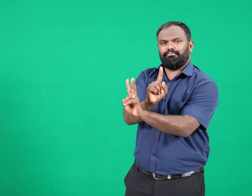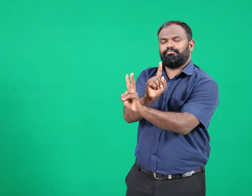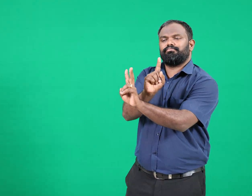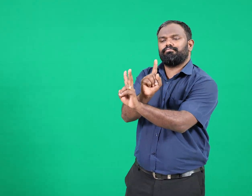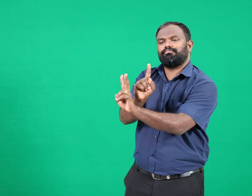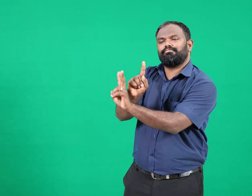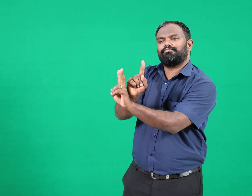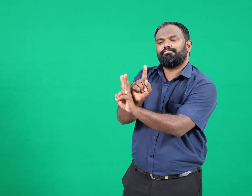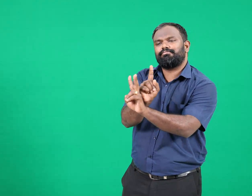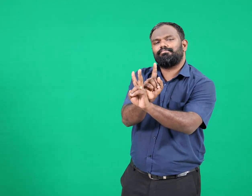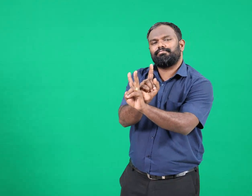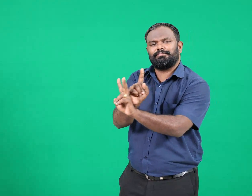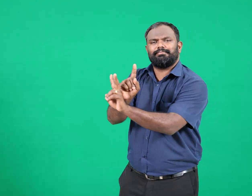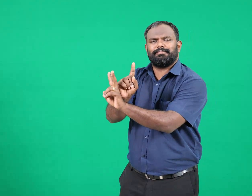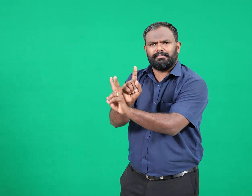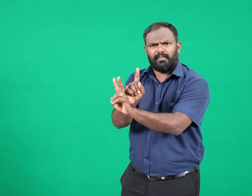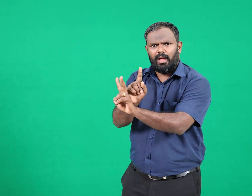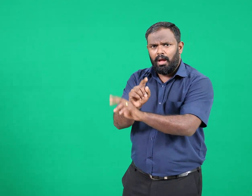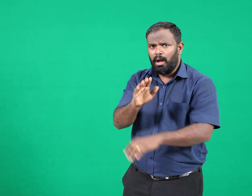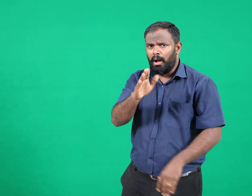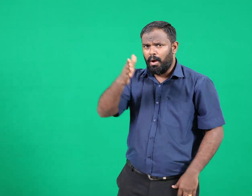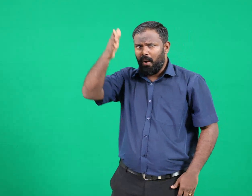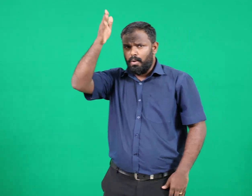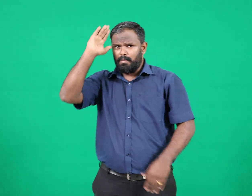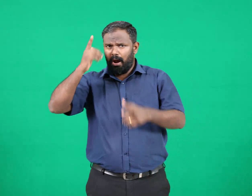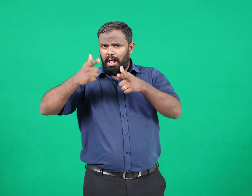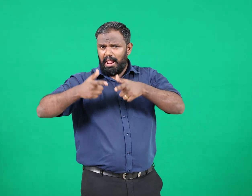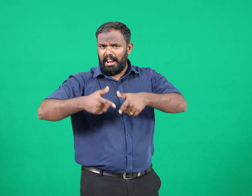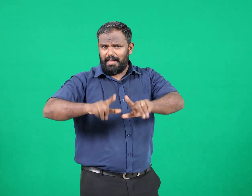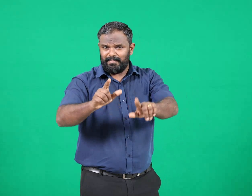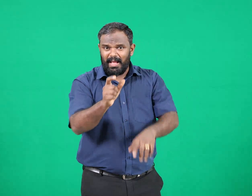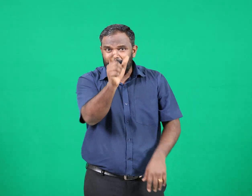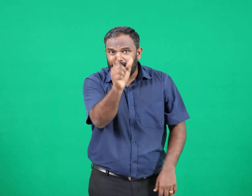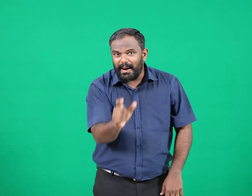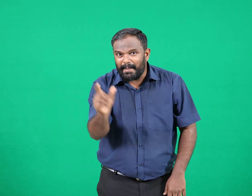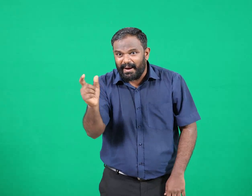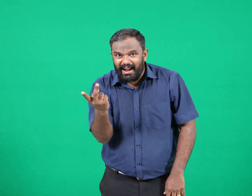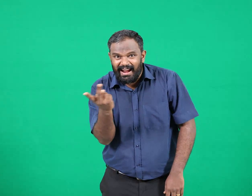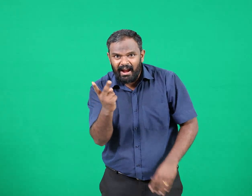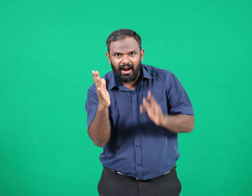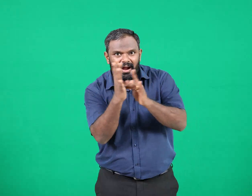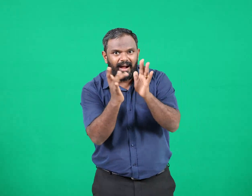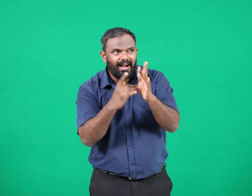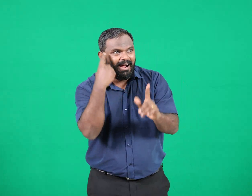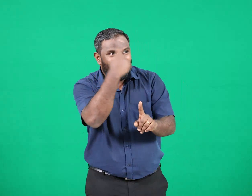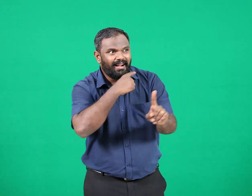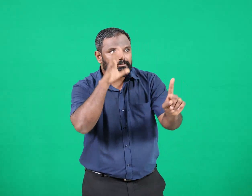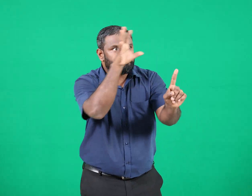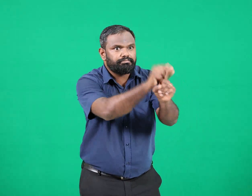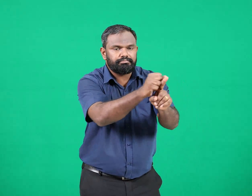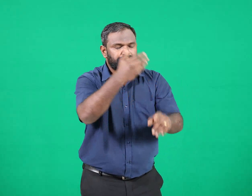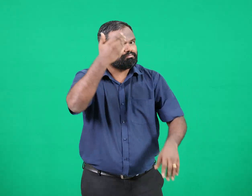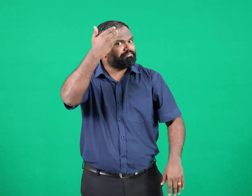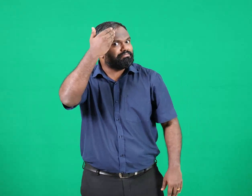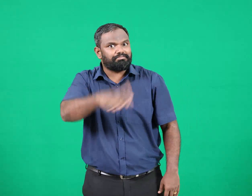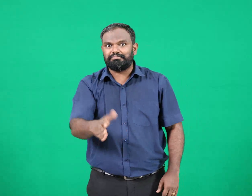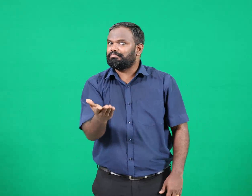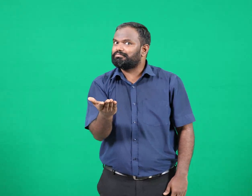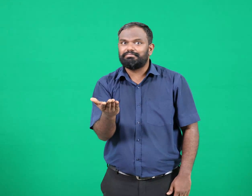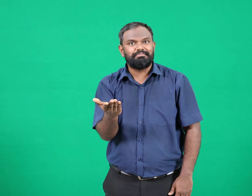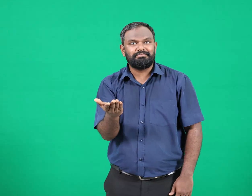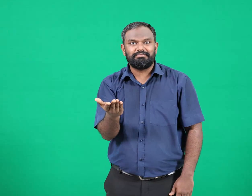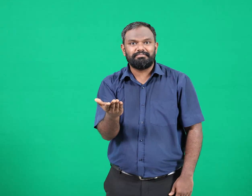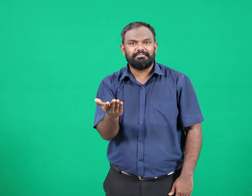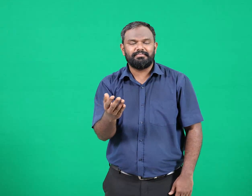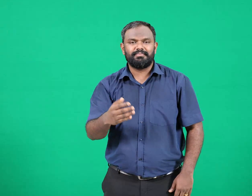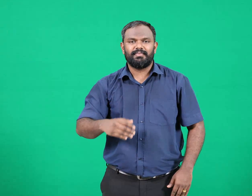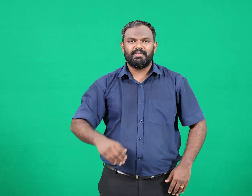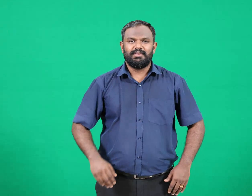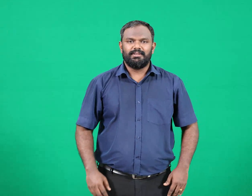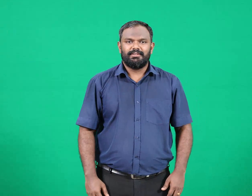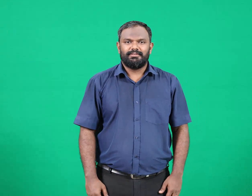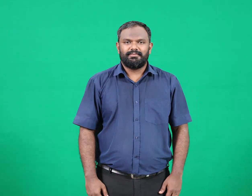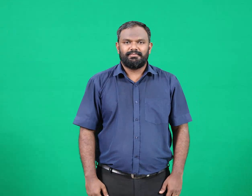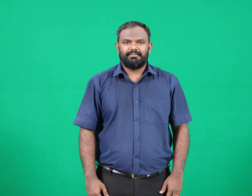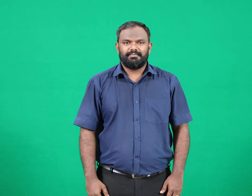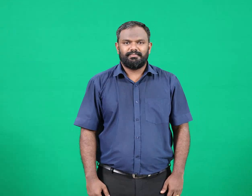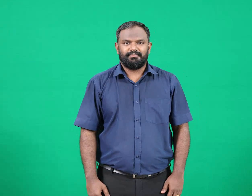But their eyes were kept from recognizing Him.